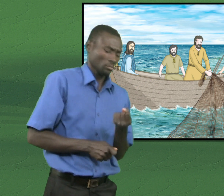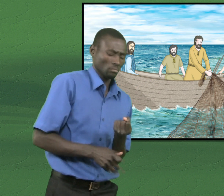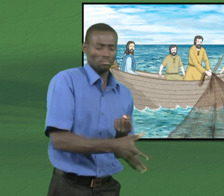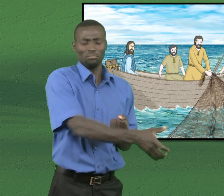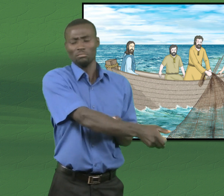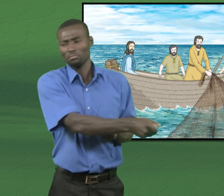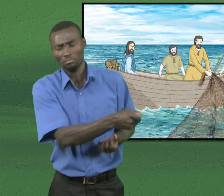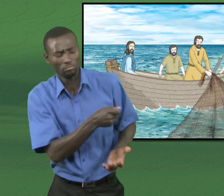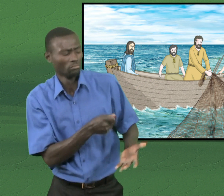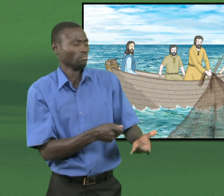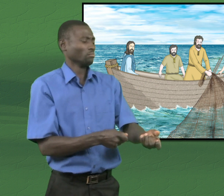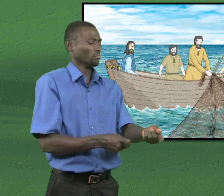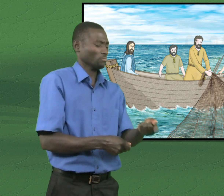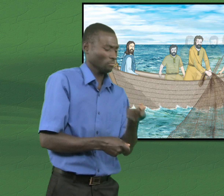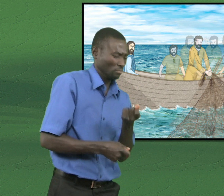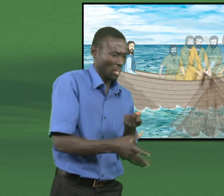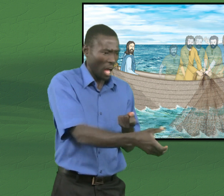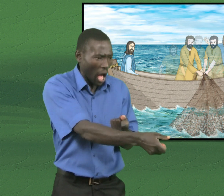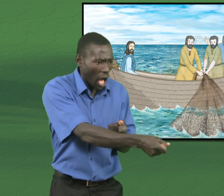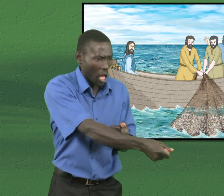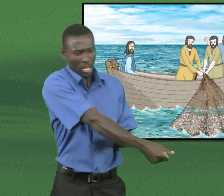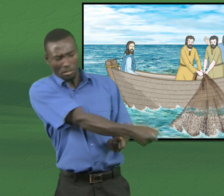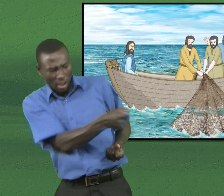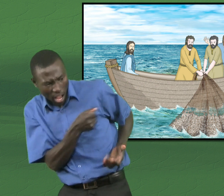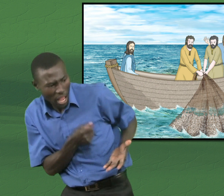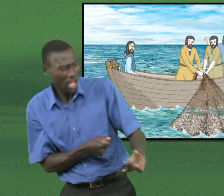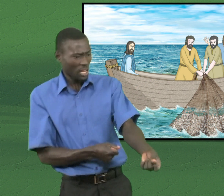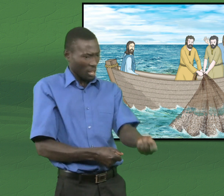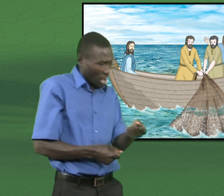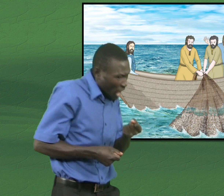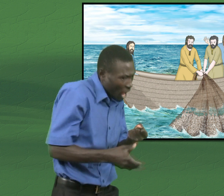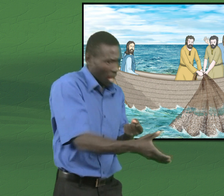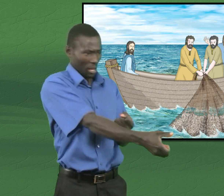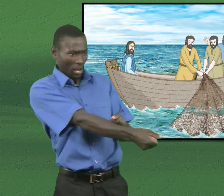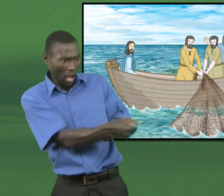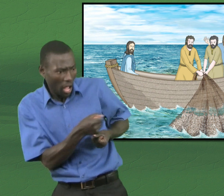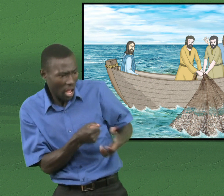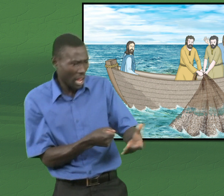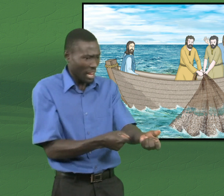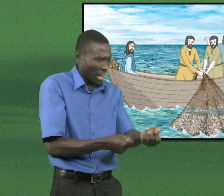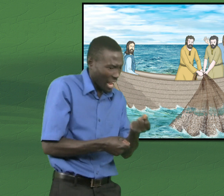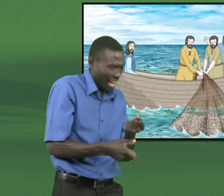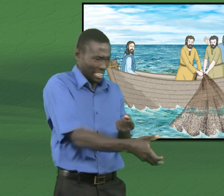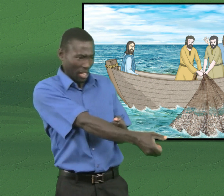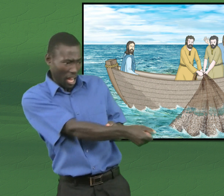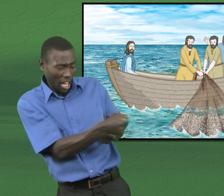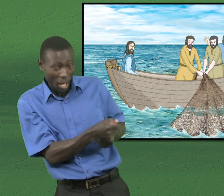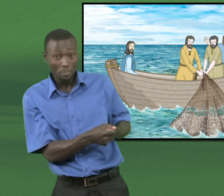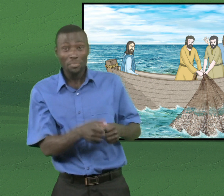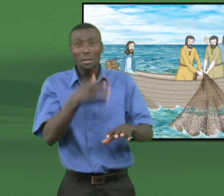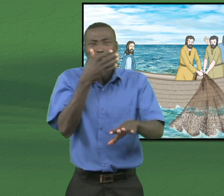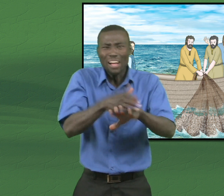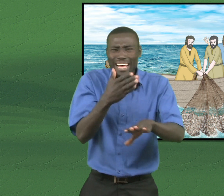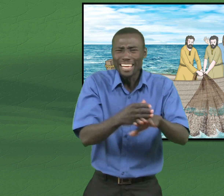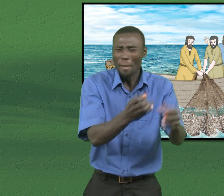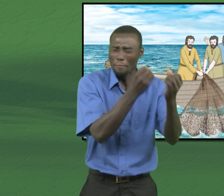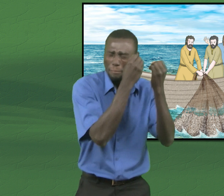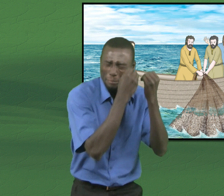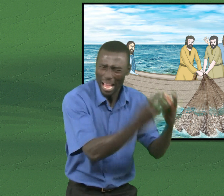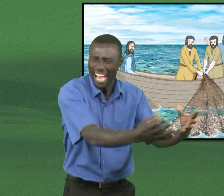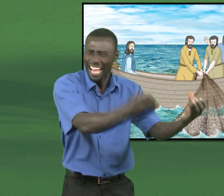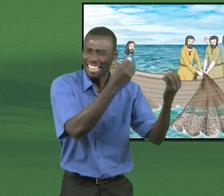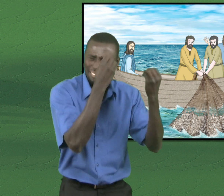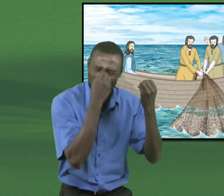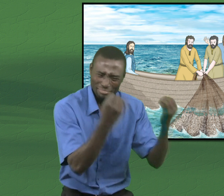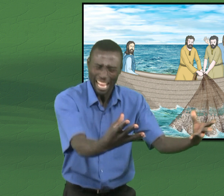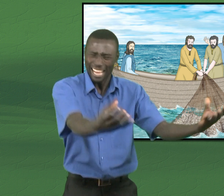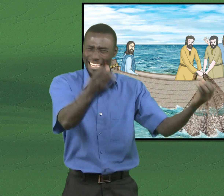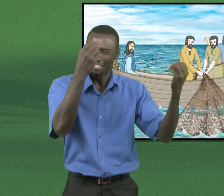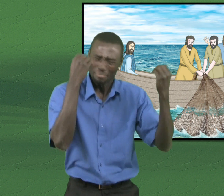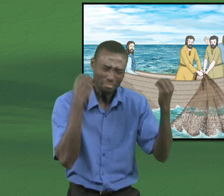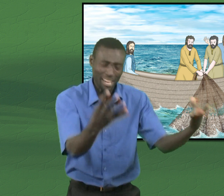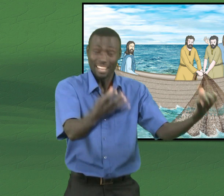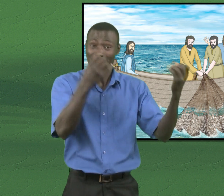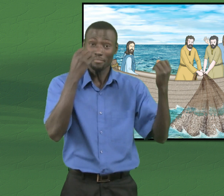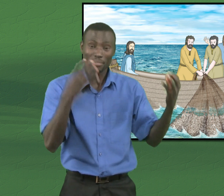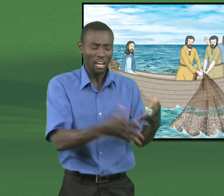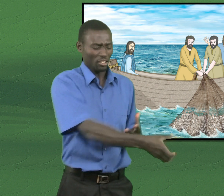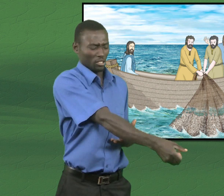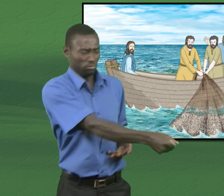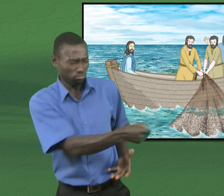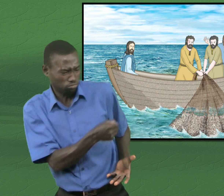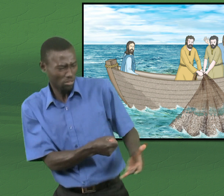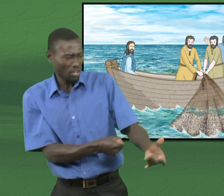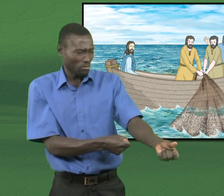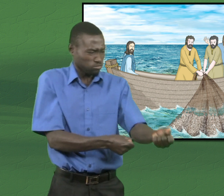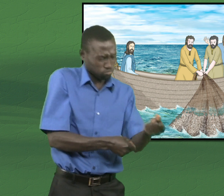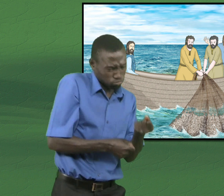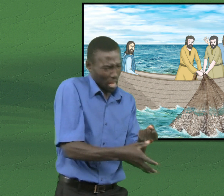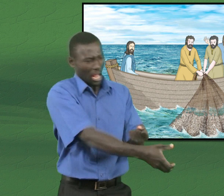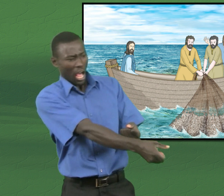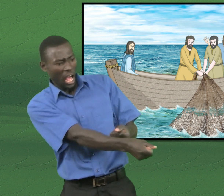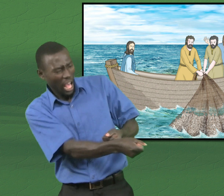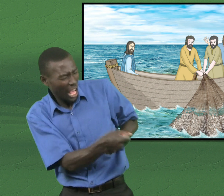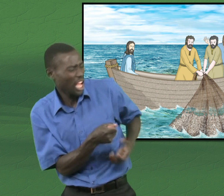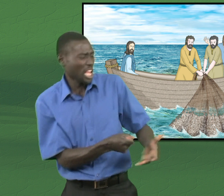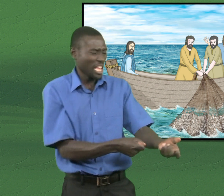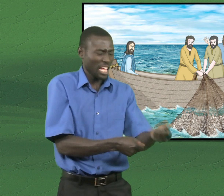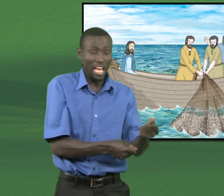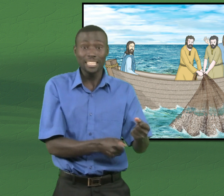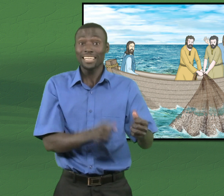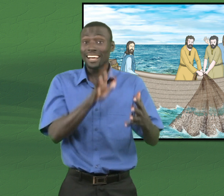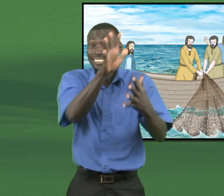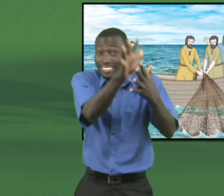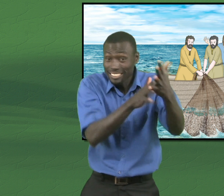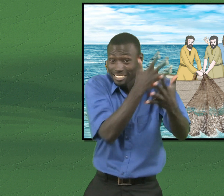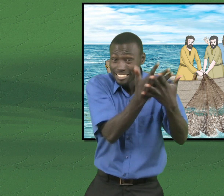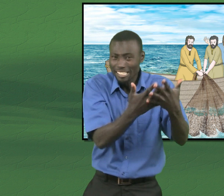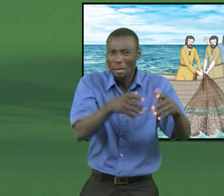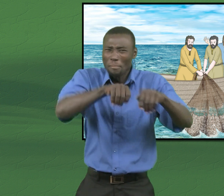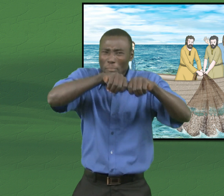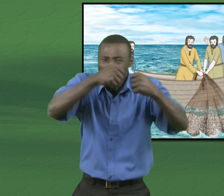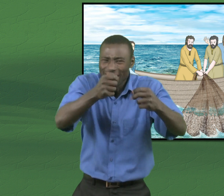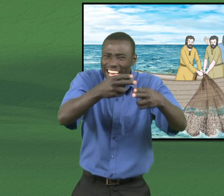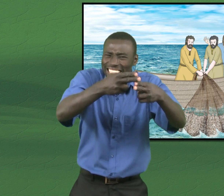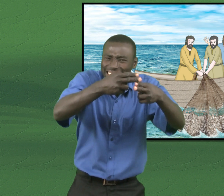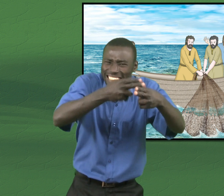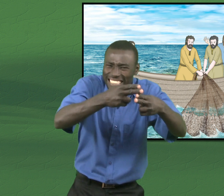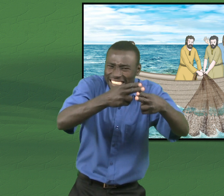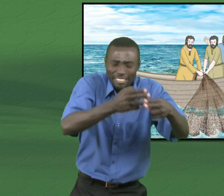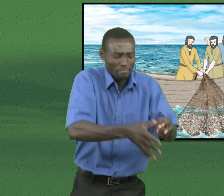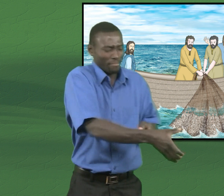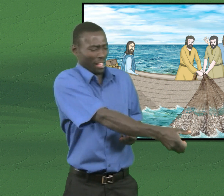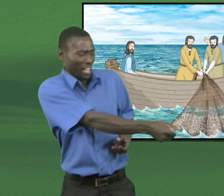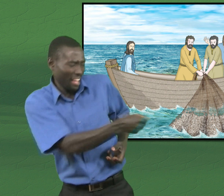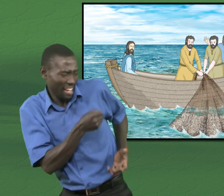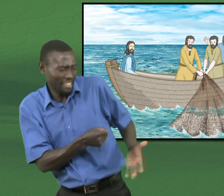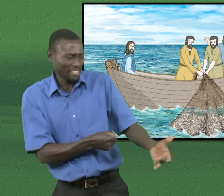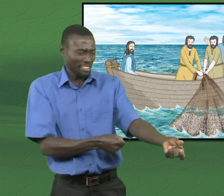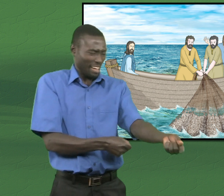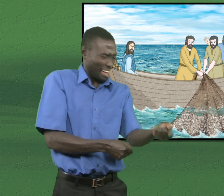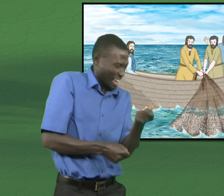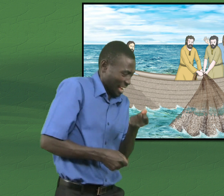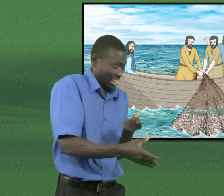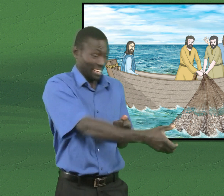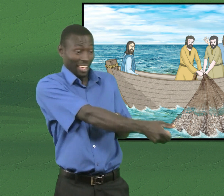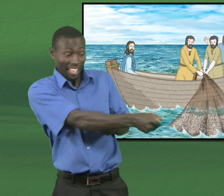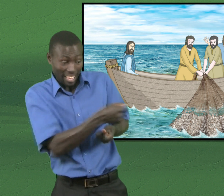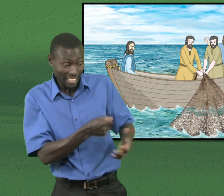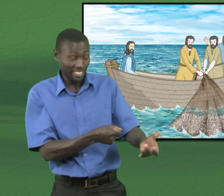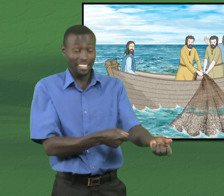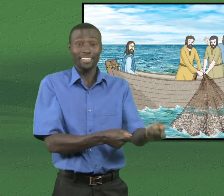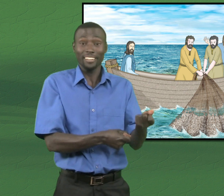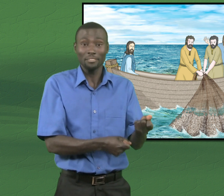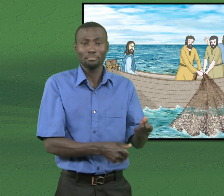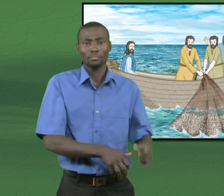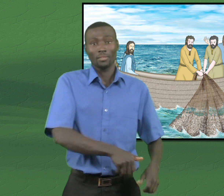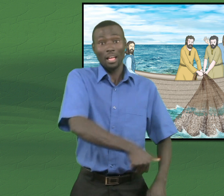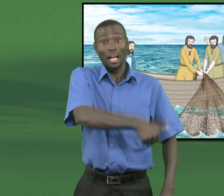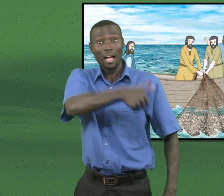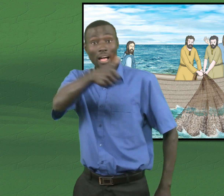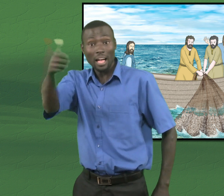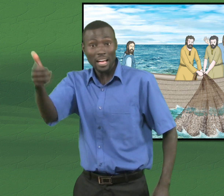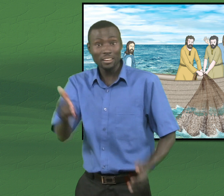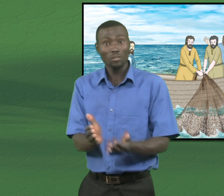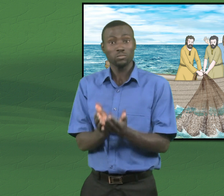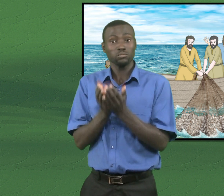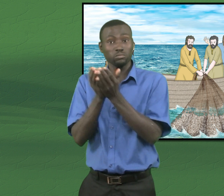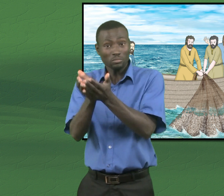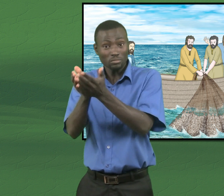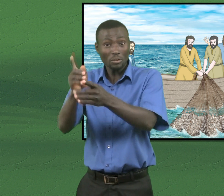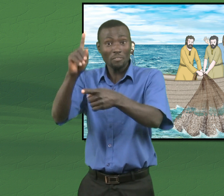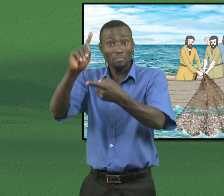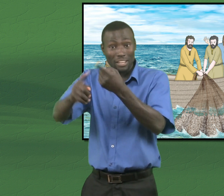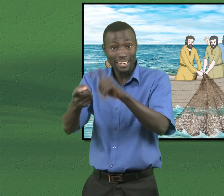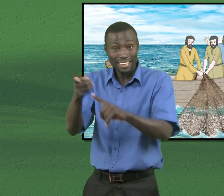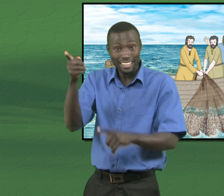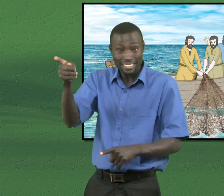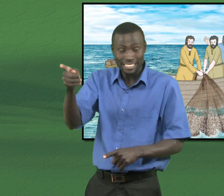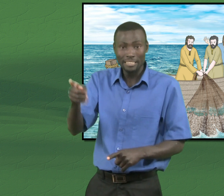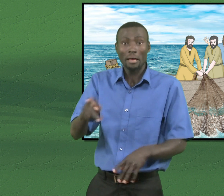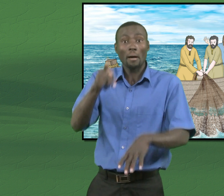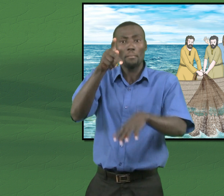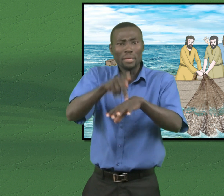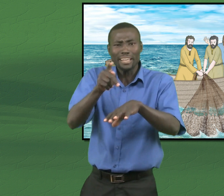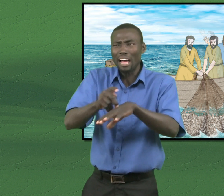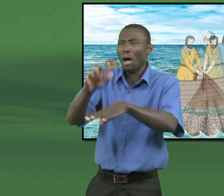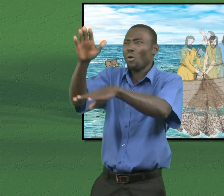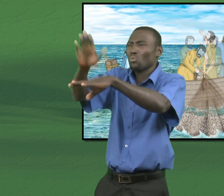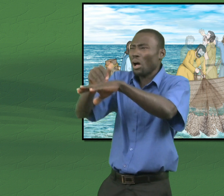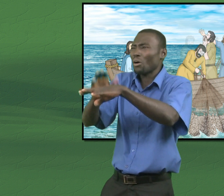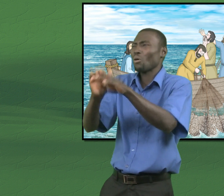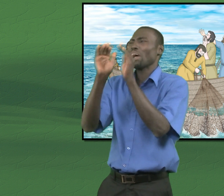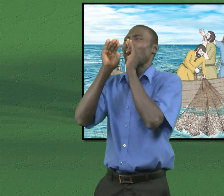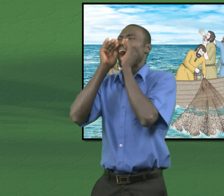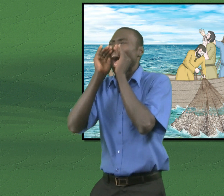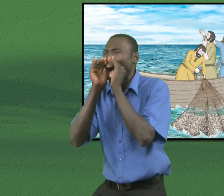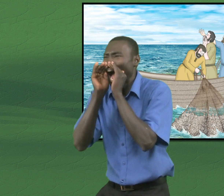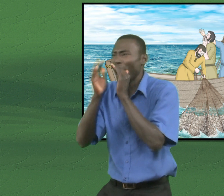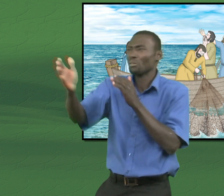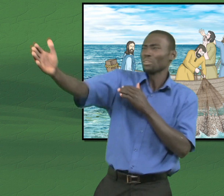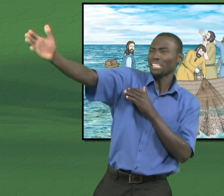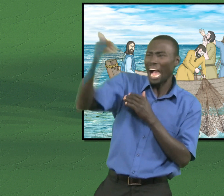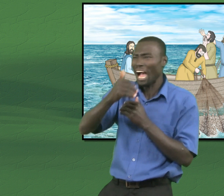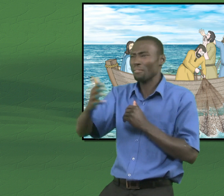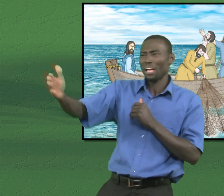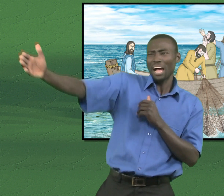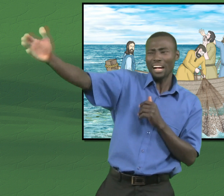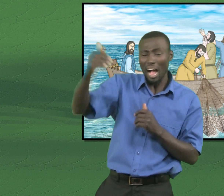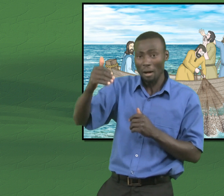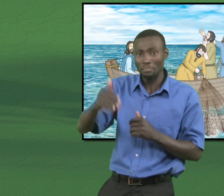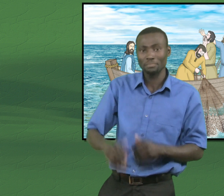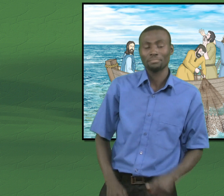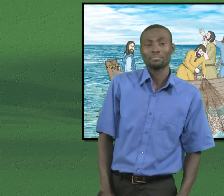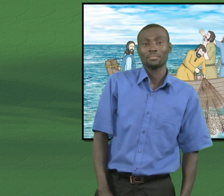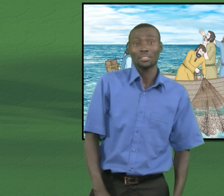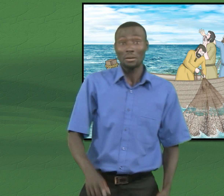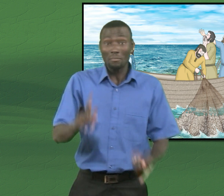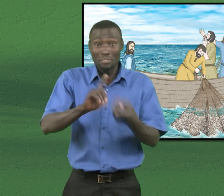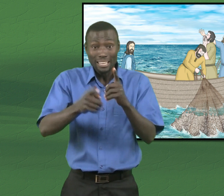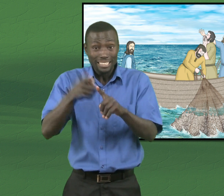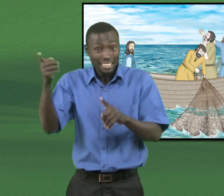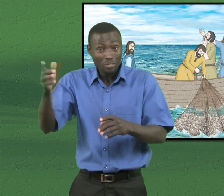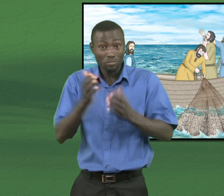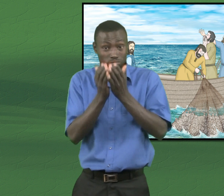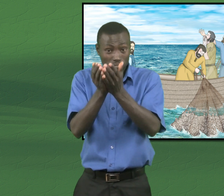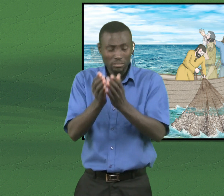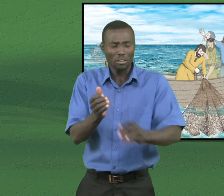When they had done so, they caught such a large number of fish that their nets began to tear.